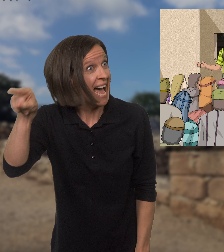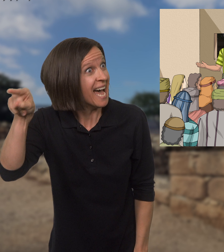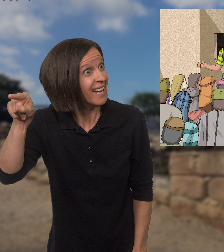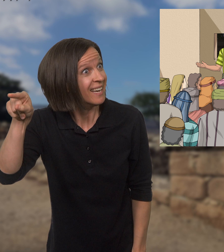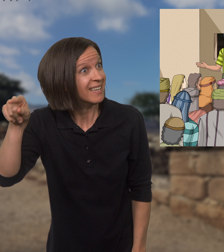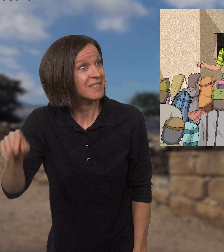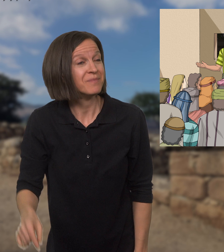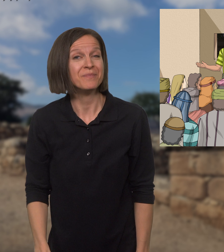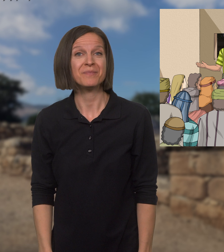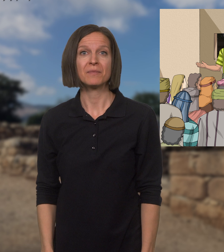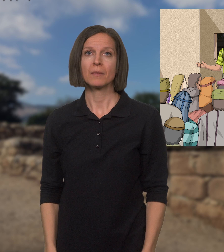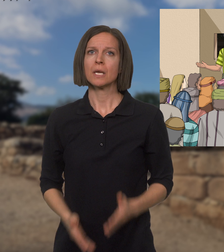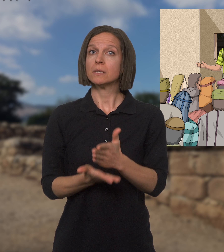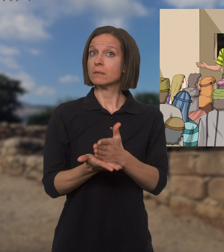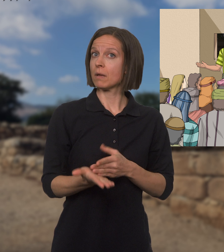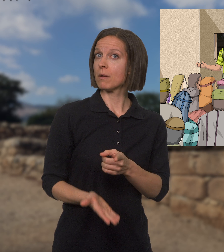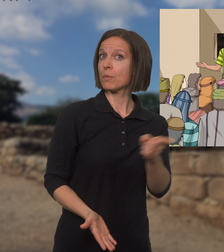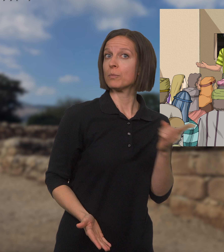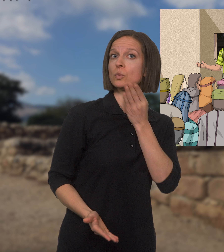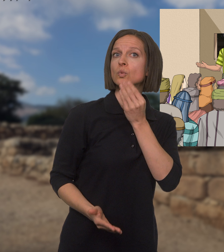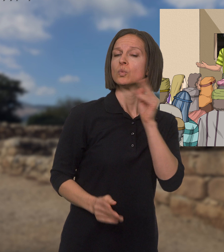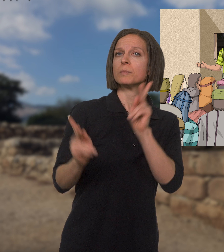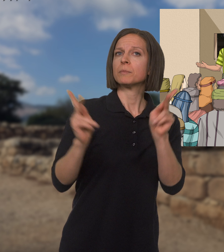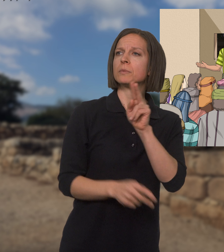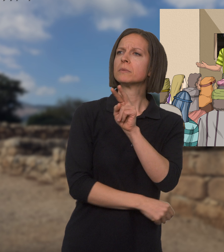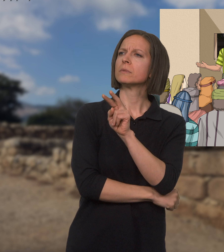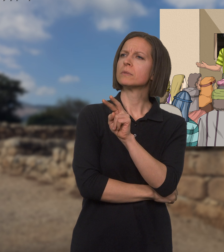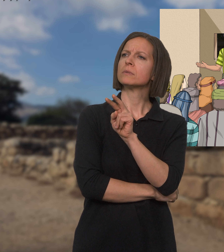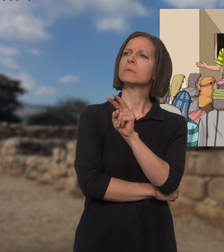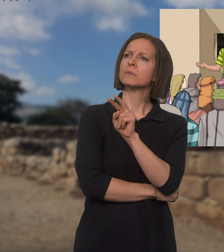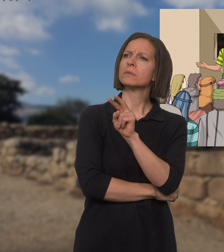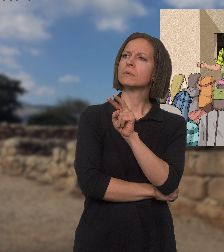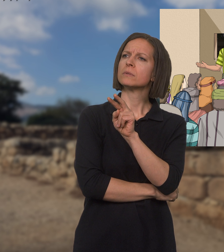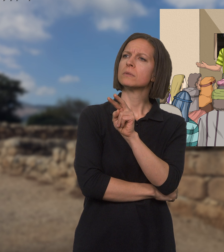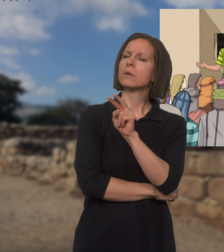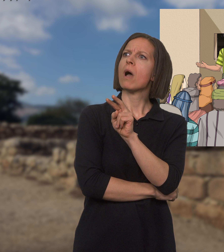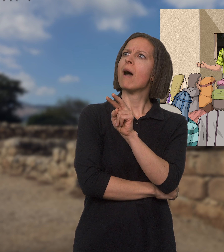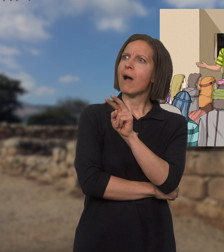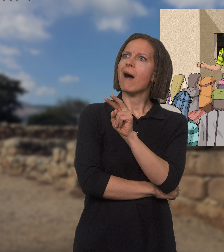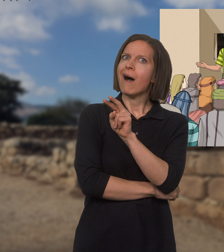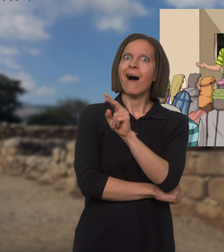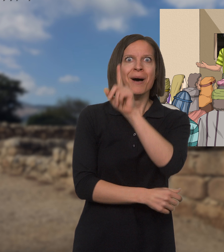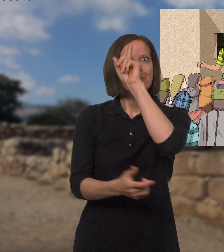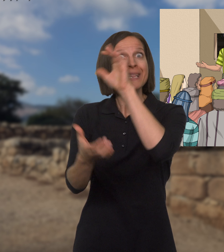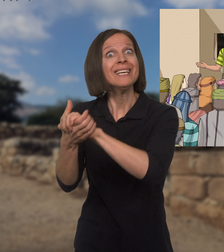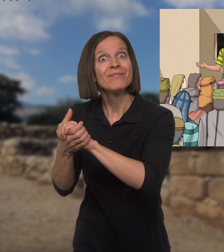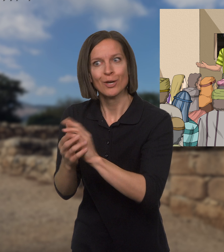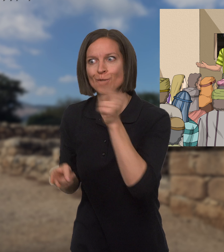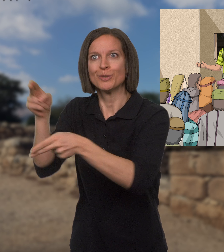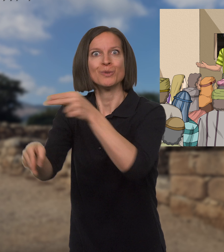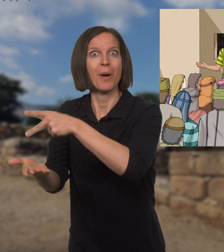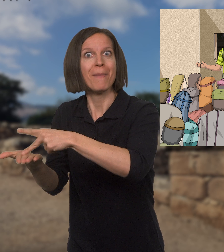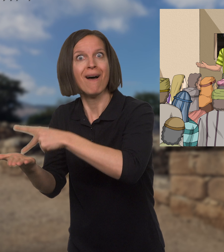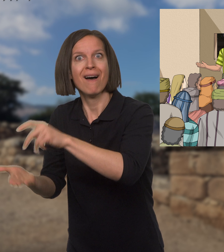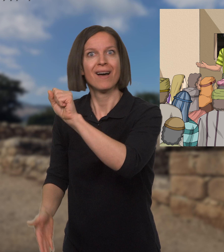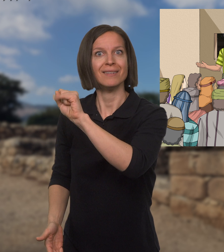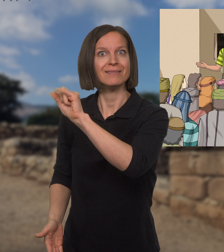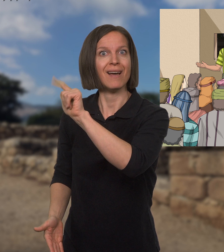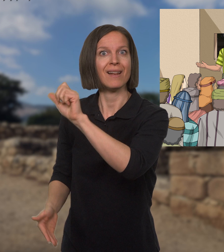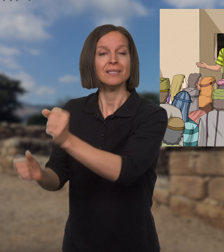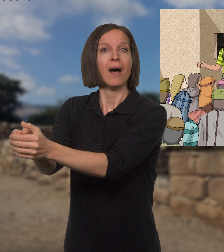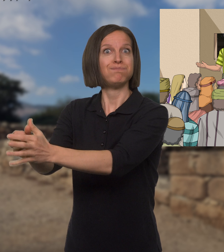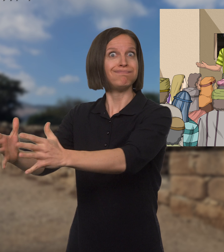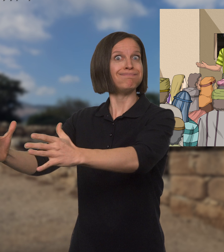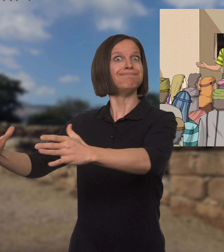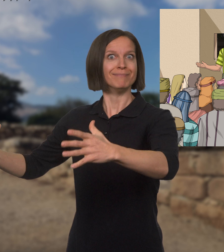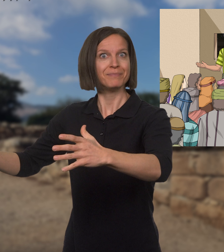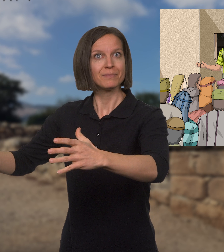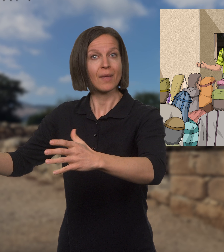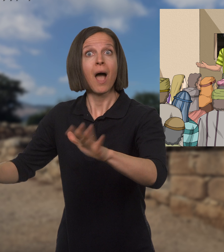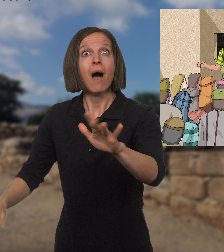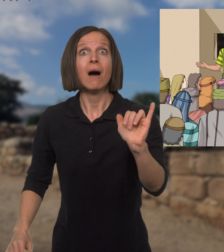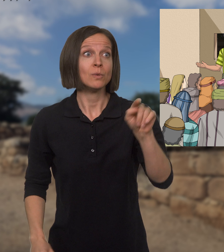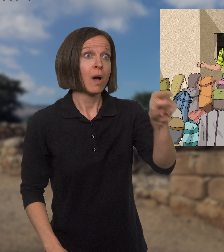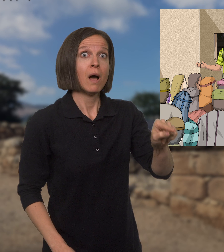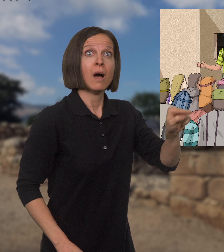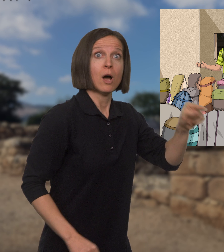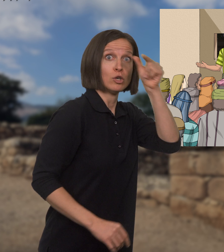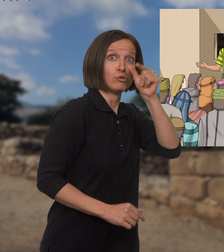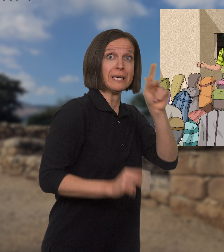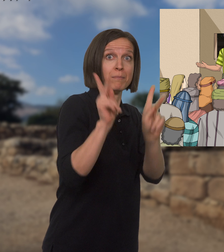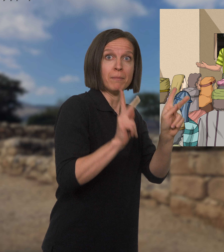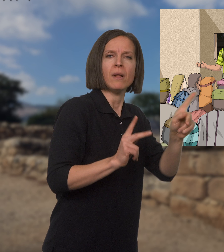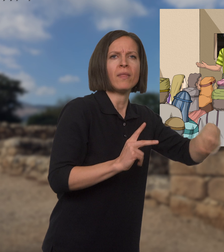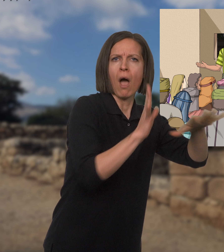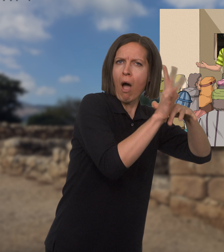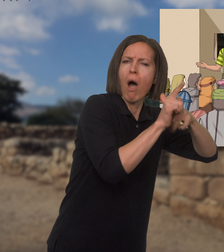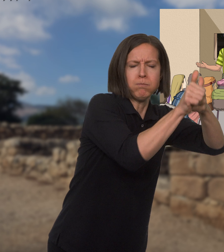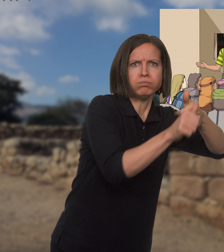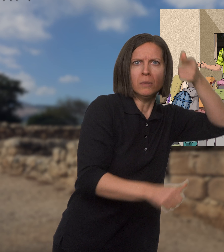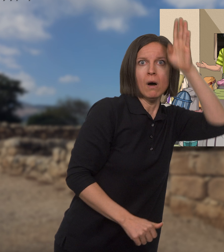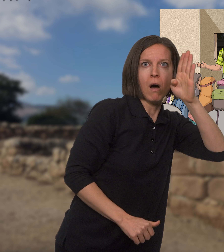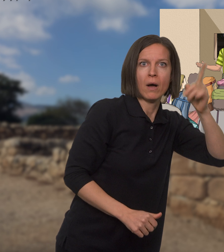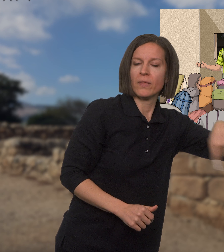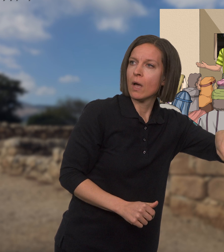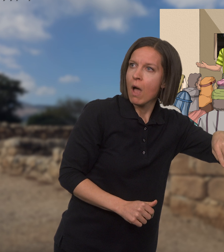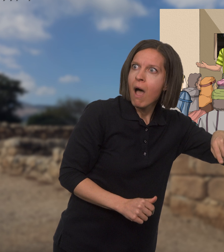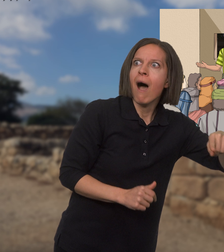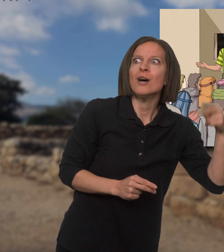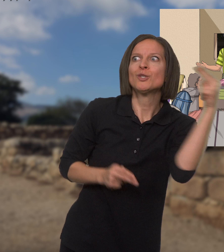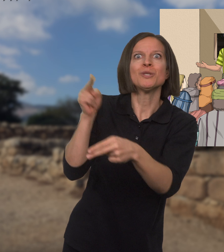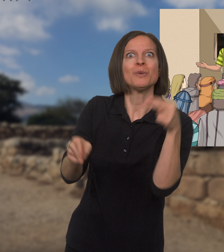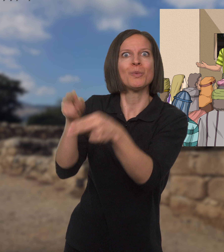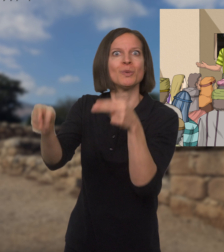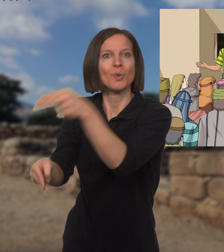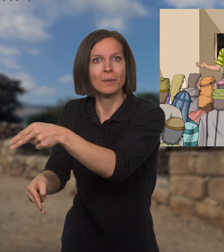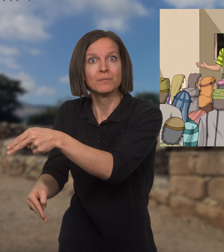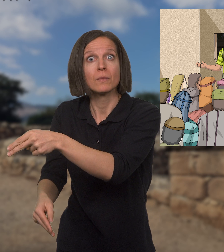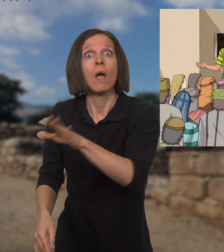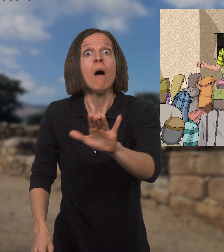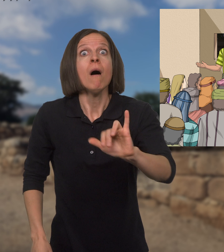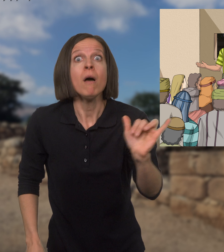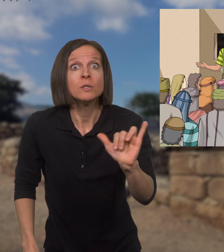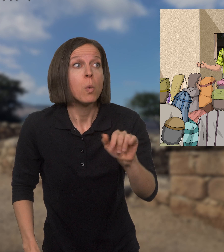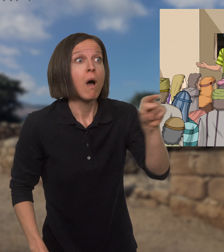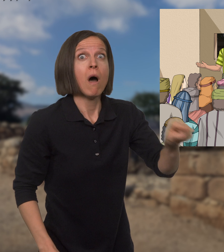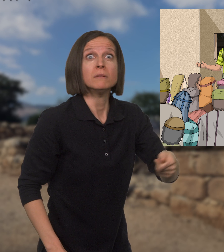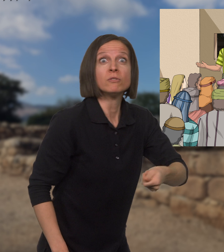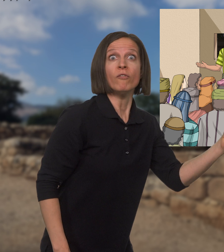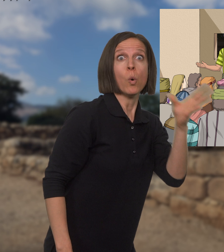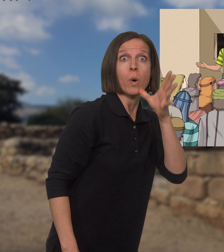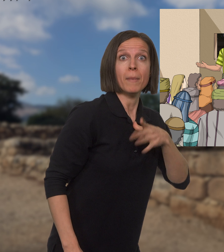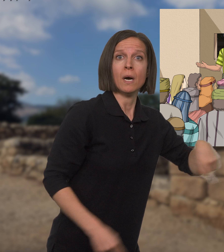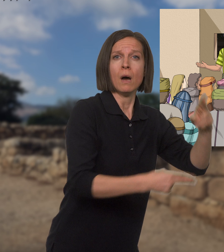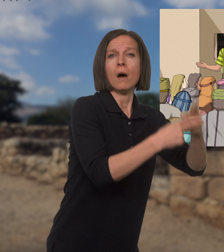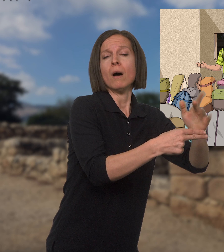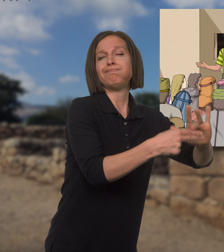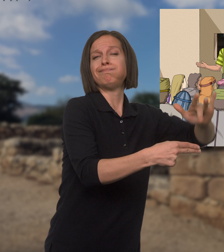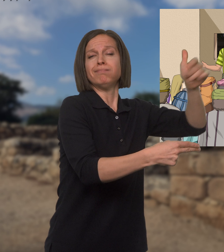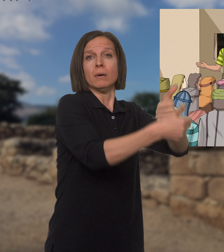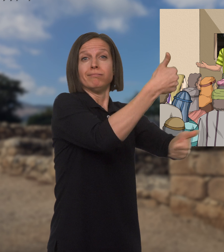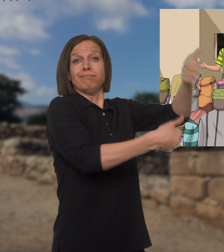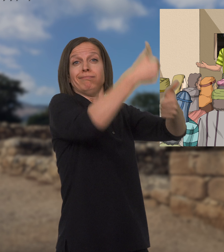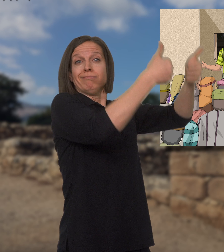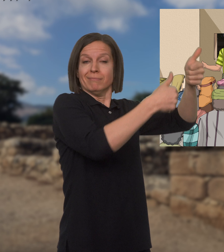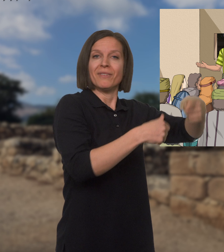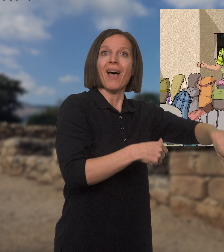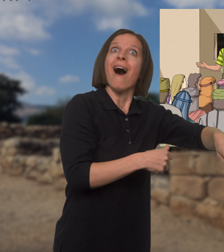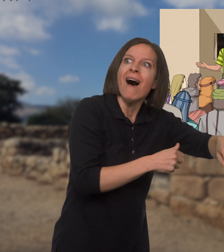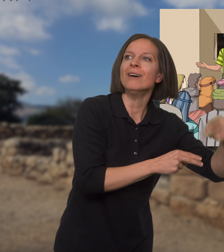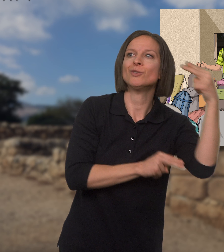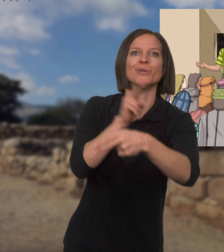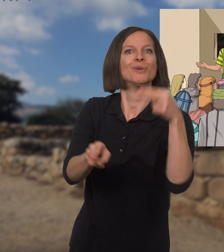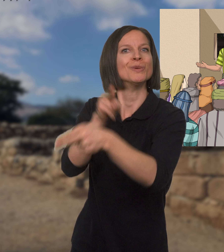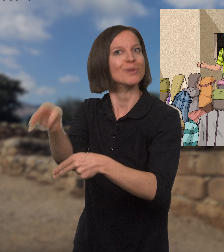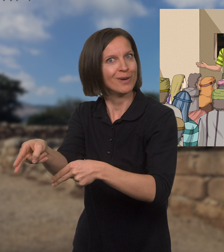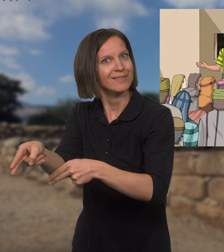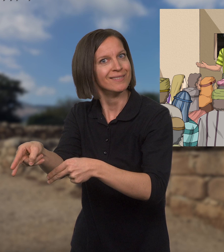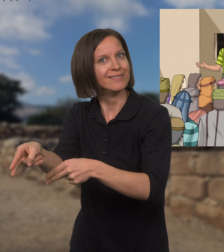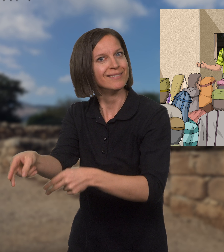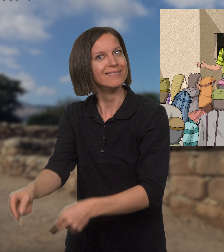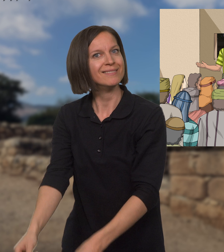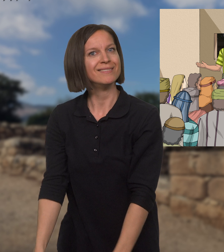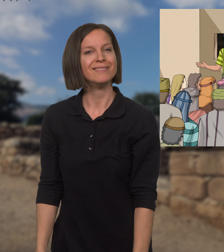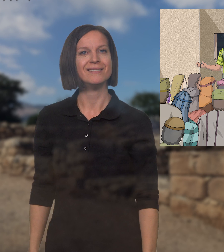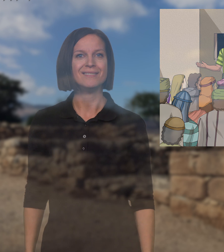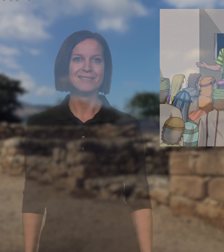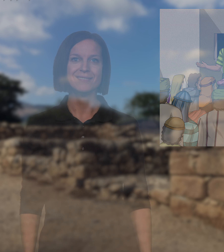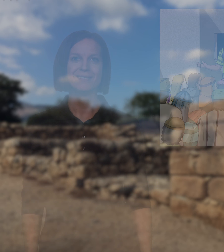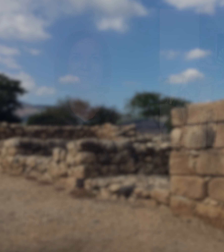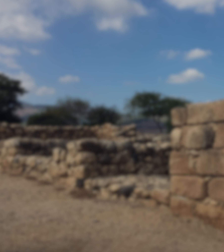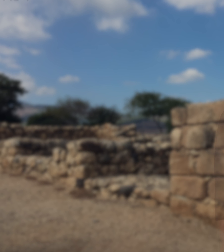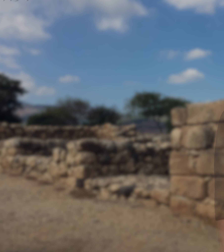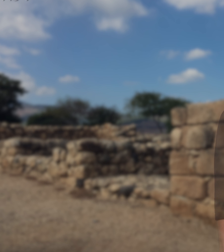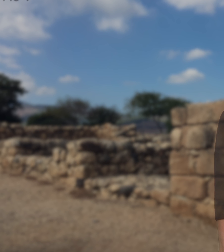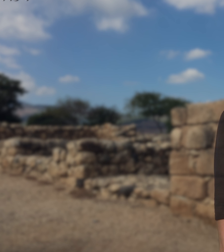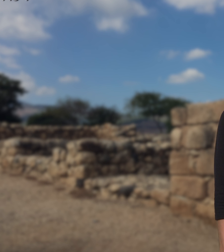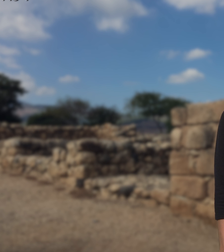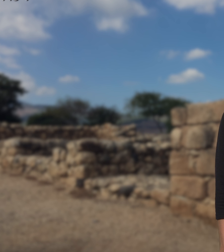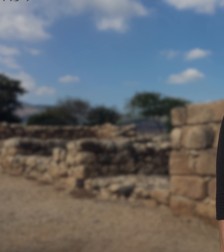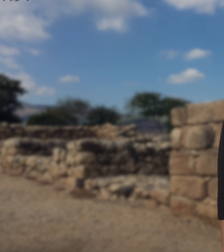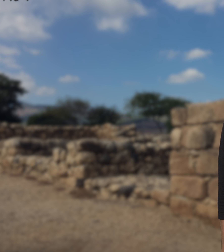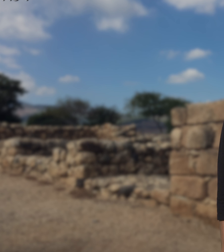Some of the Jews were persuaded and joined Paul and Silas, along with a large number of God-fearing Greeks and quite a few leading women.